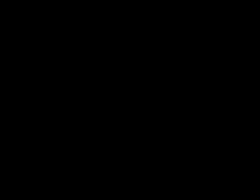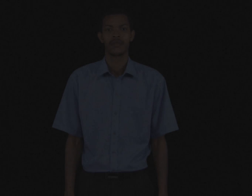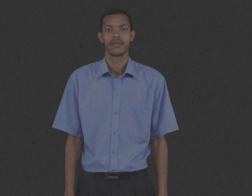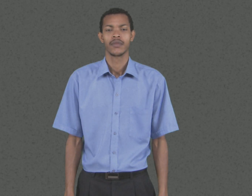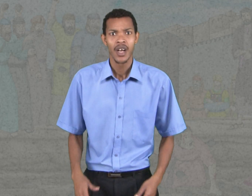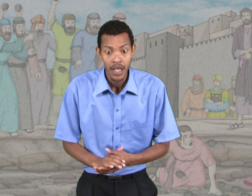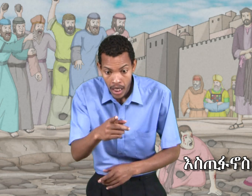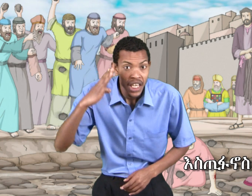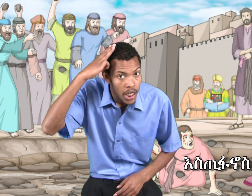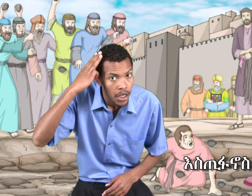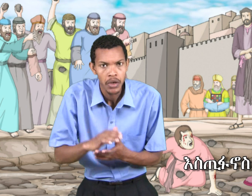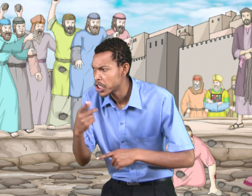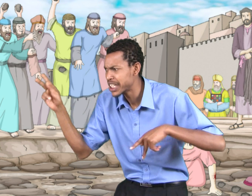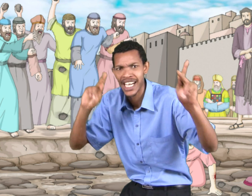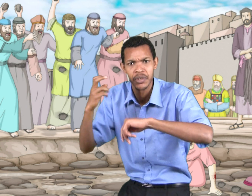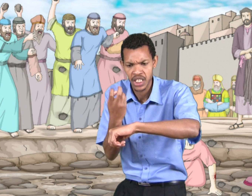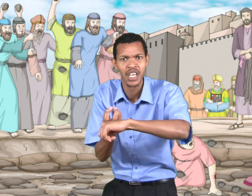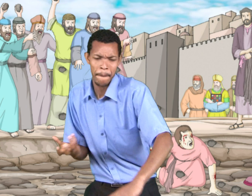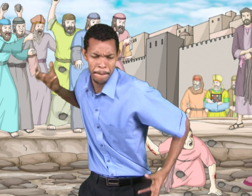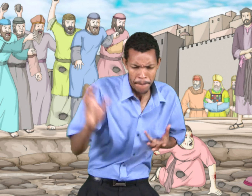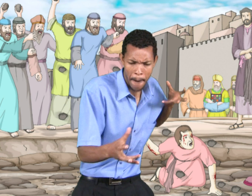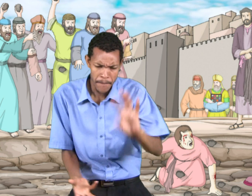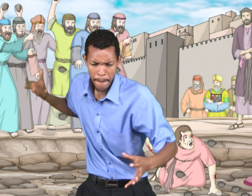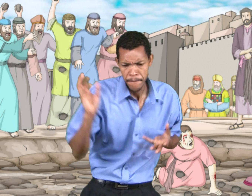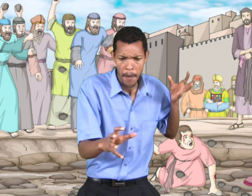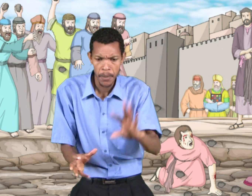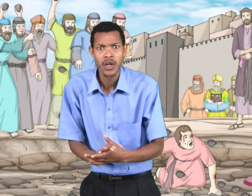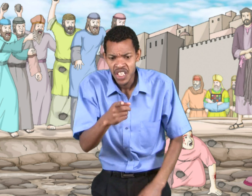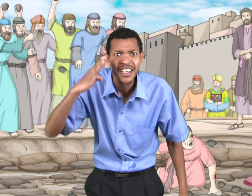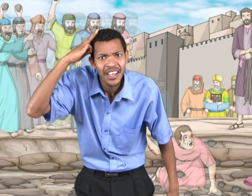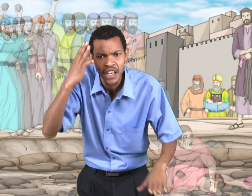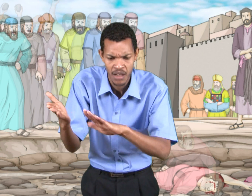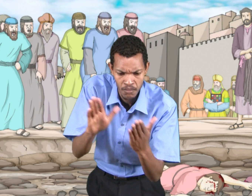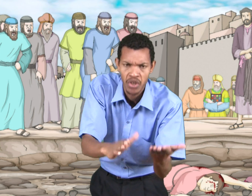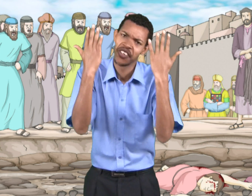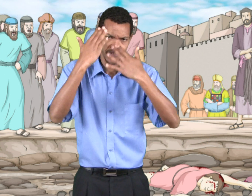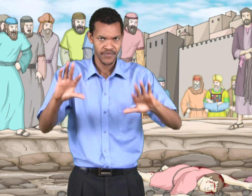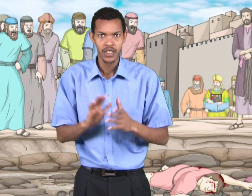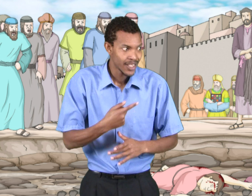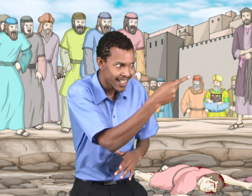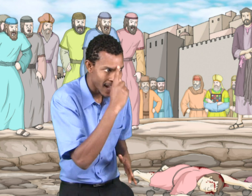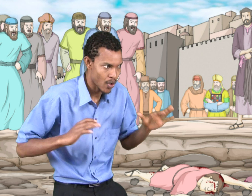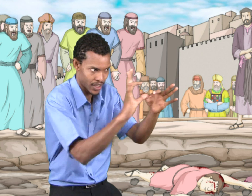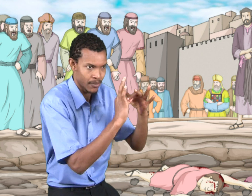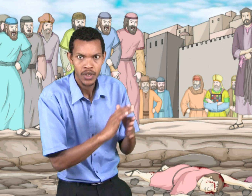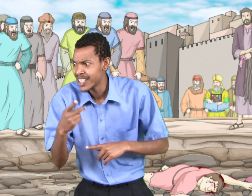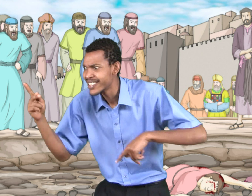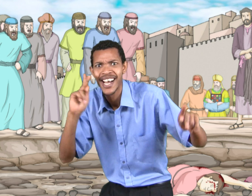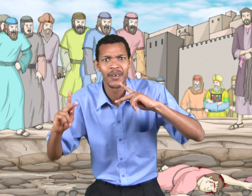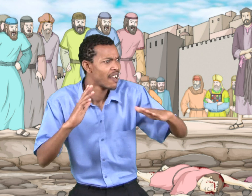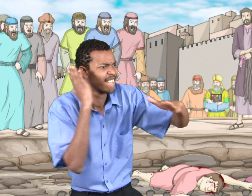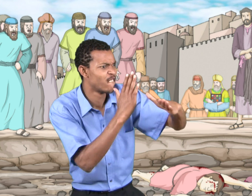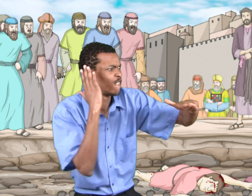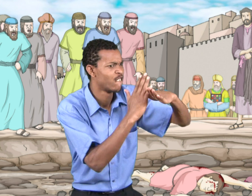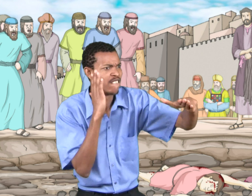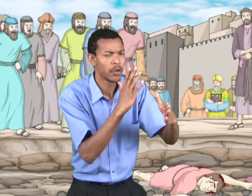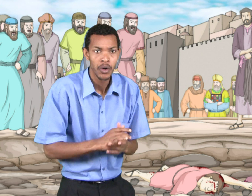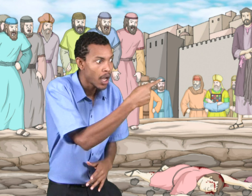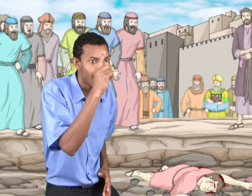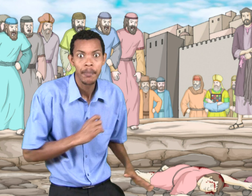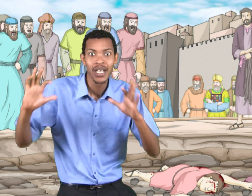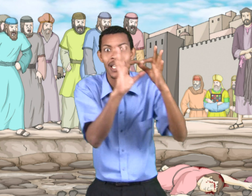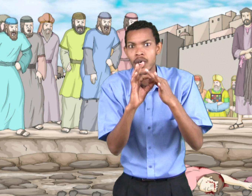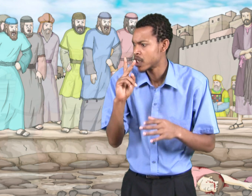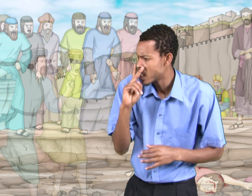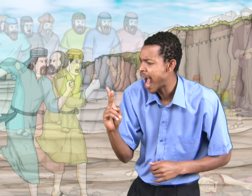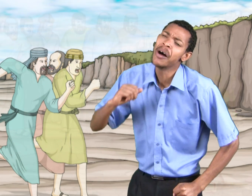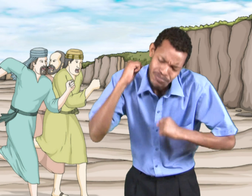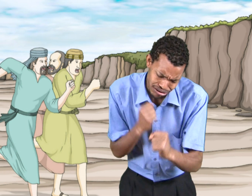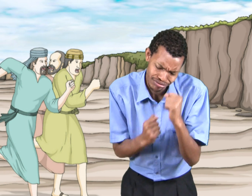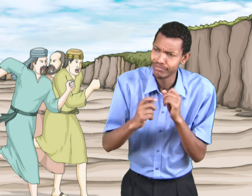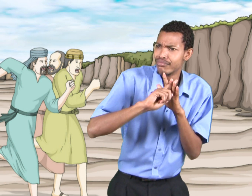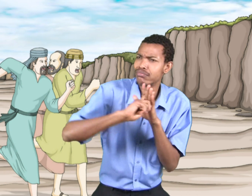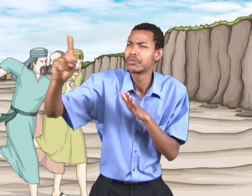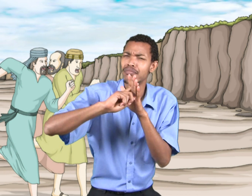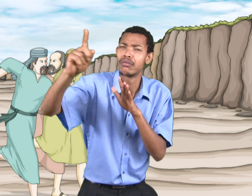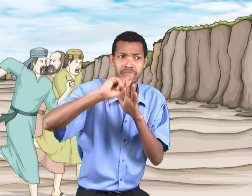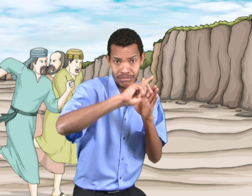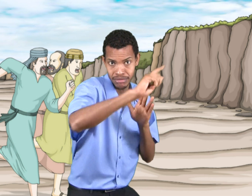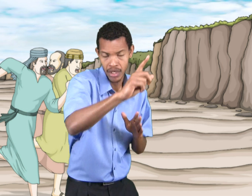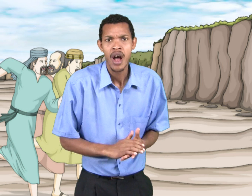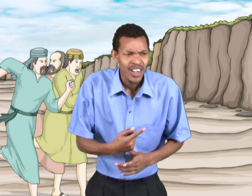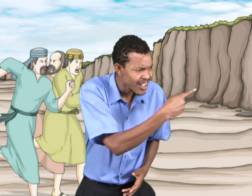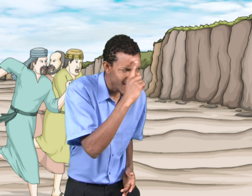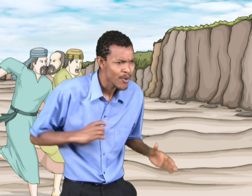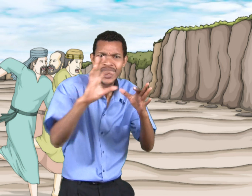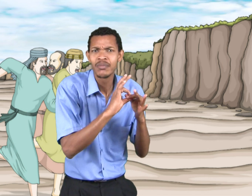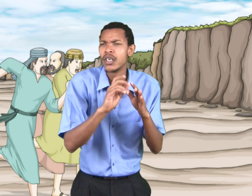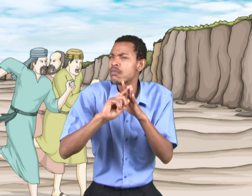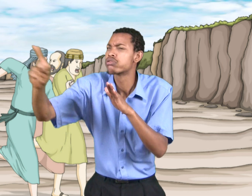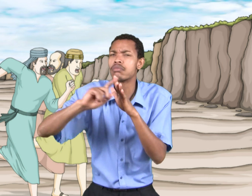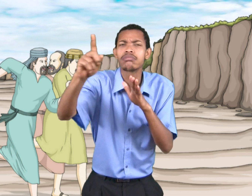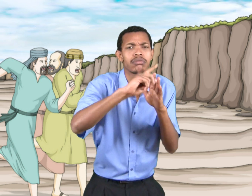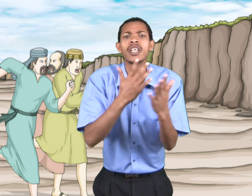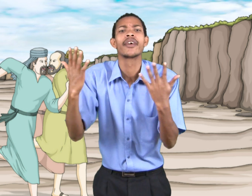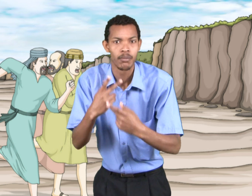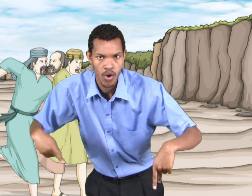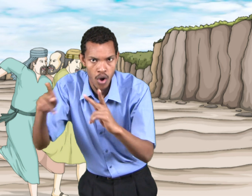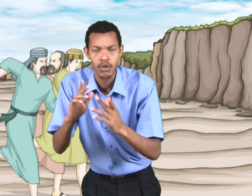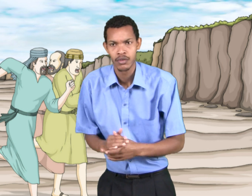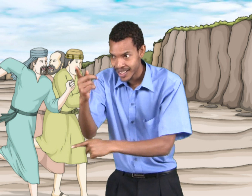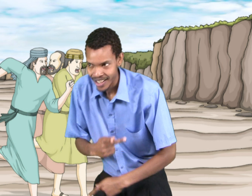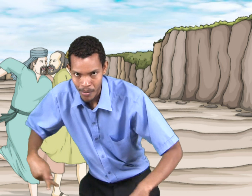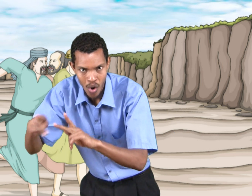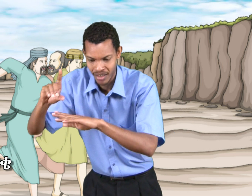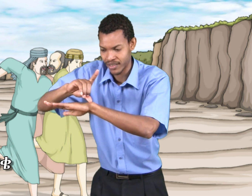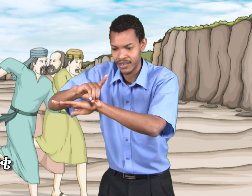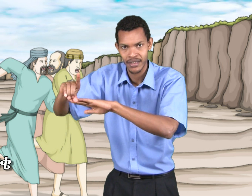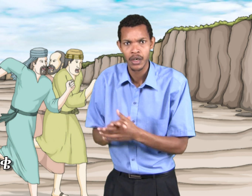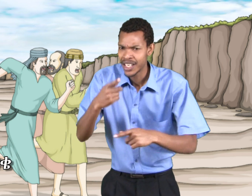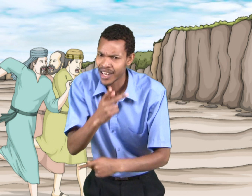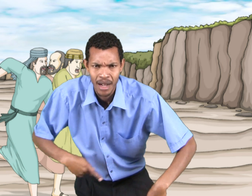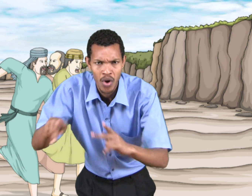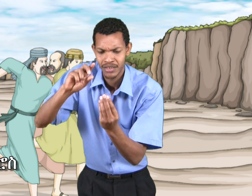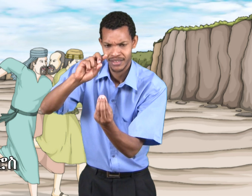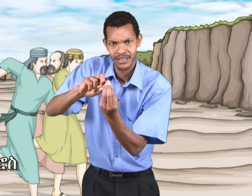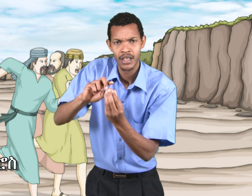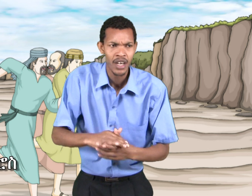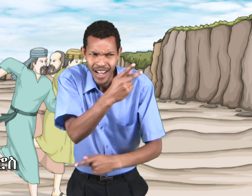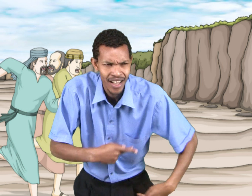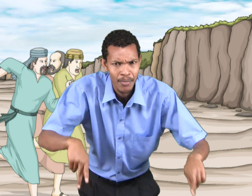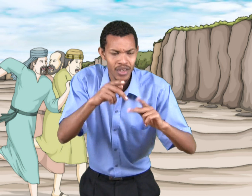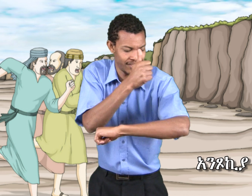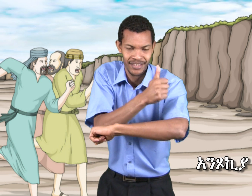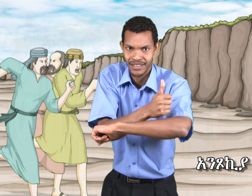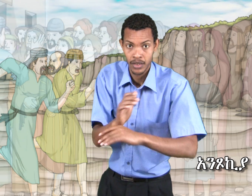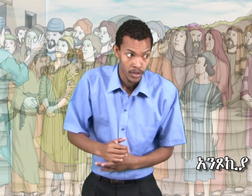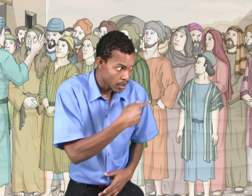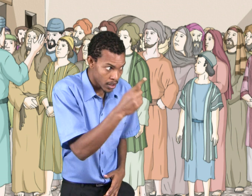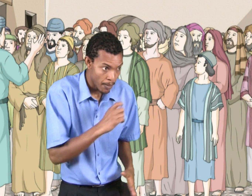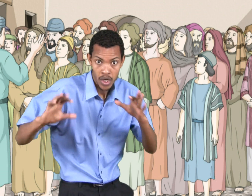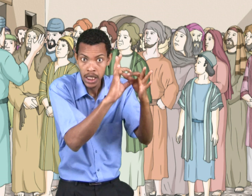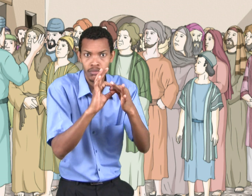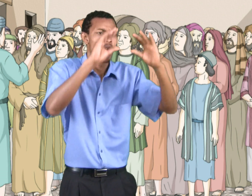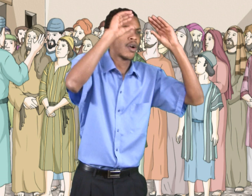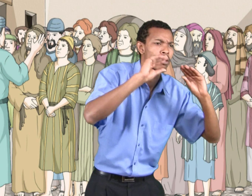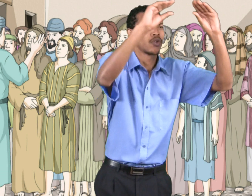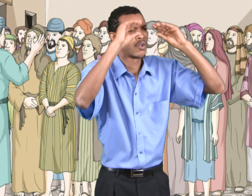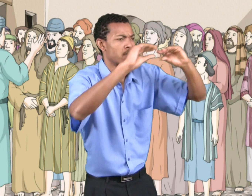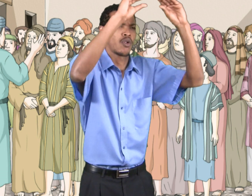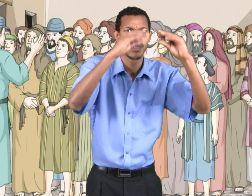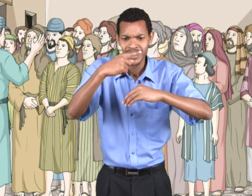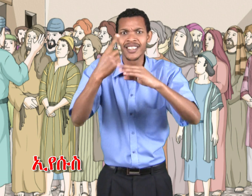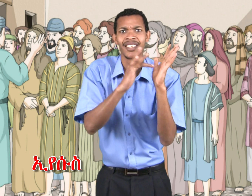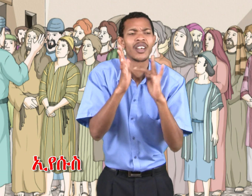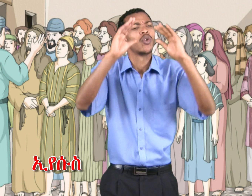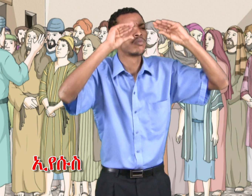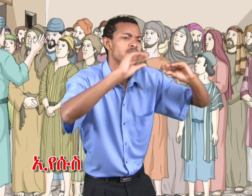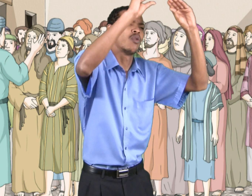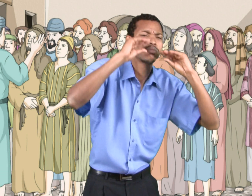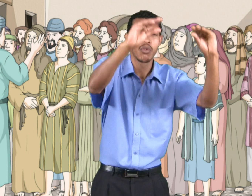Meanwhile those scattered by the persecution that began with Stephen traveled as far as Phoenicia, Cyprus, and Antioch, speaking the message only to Jews.